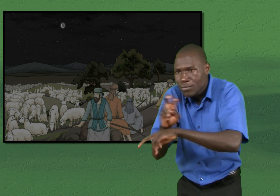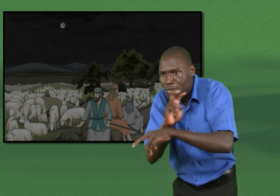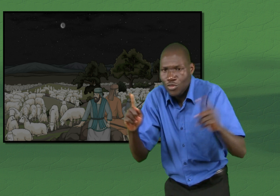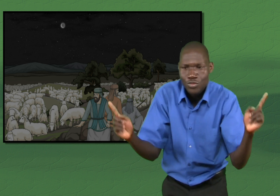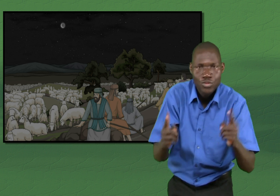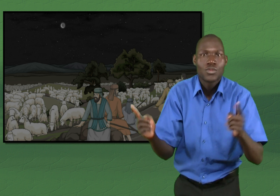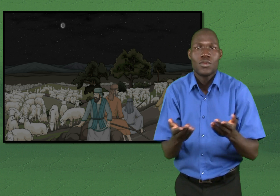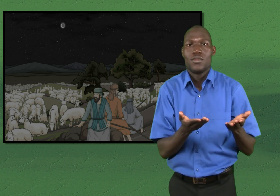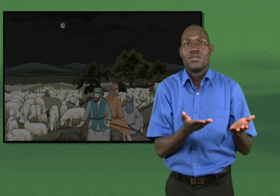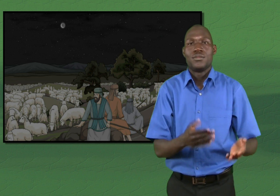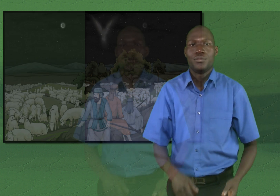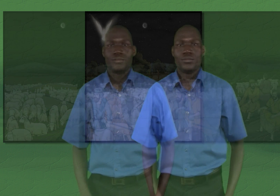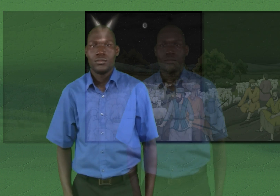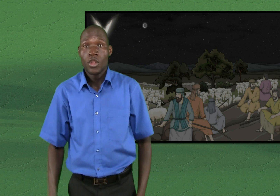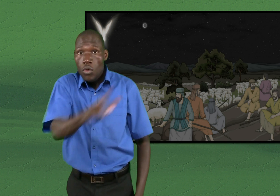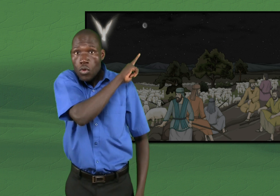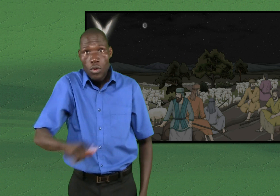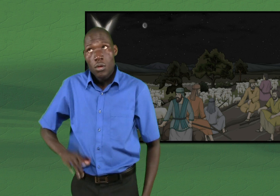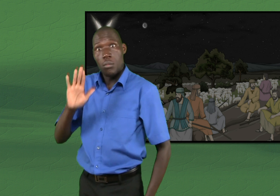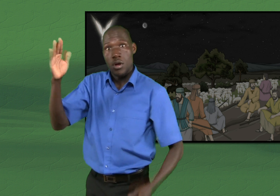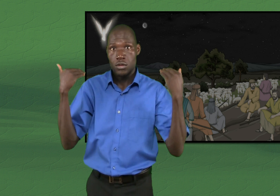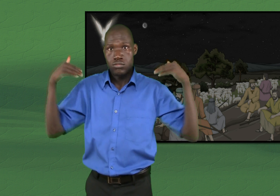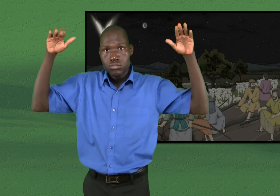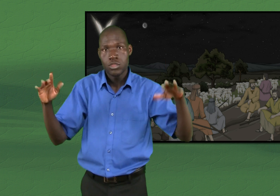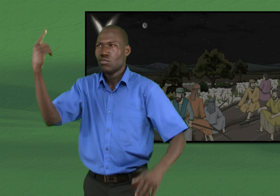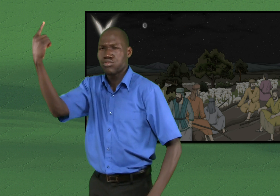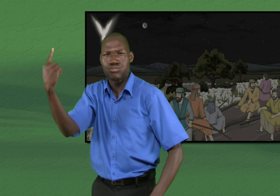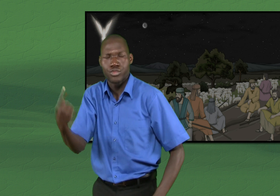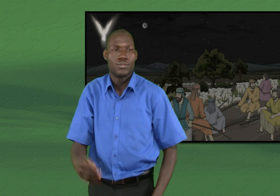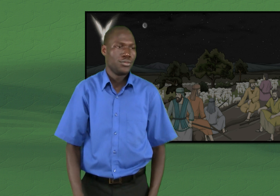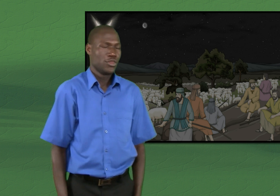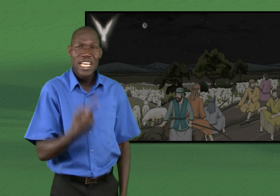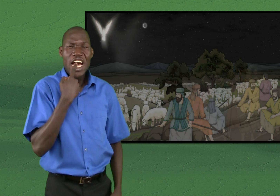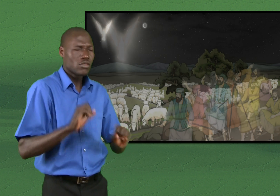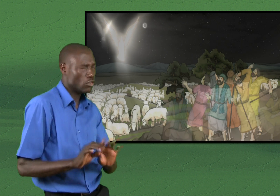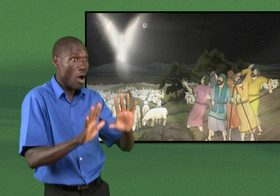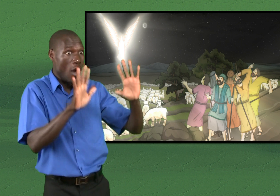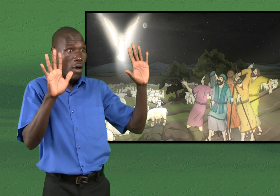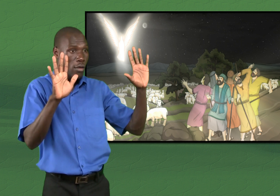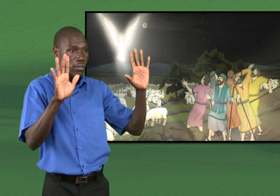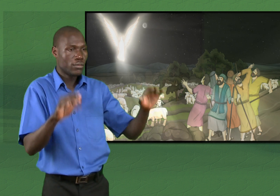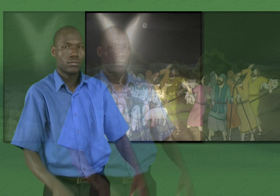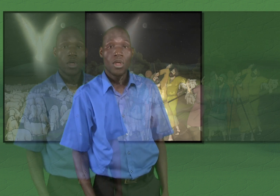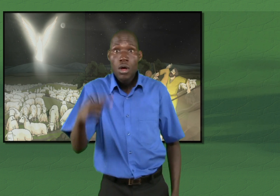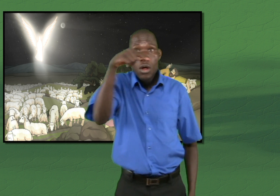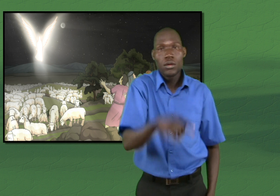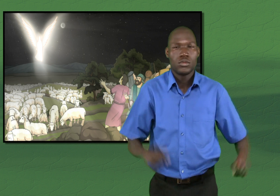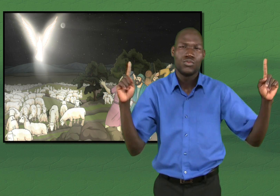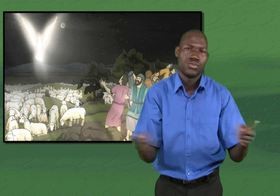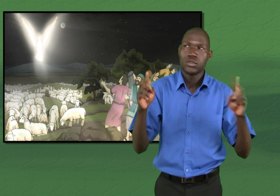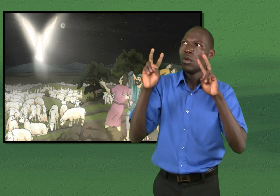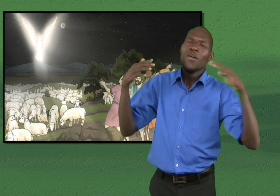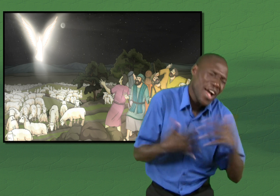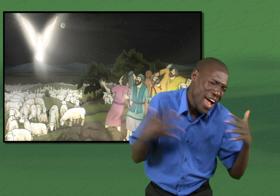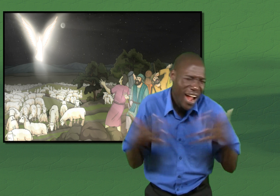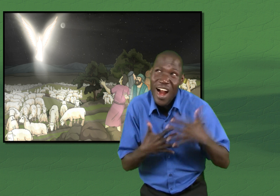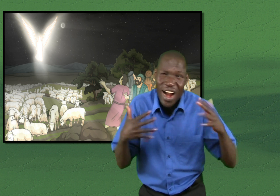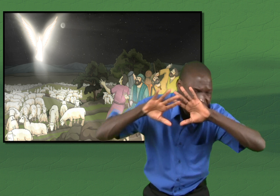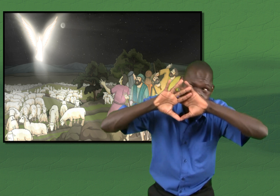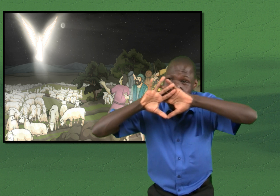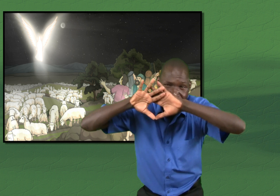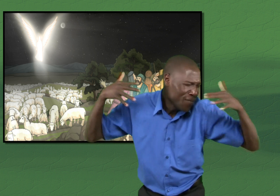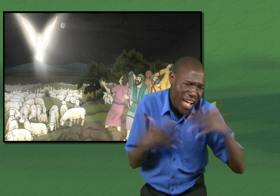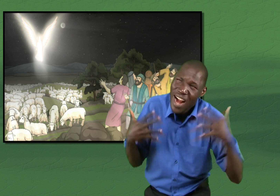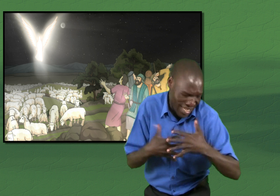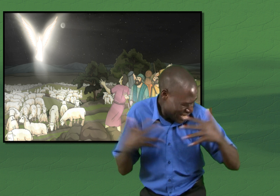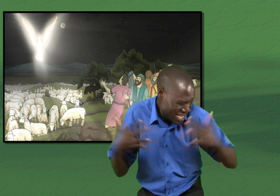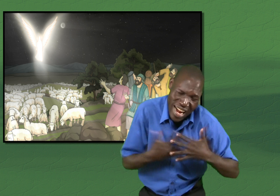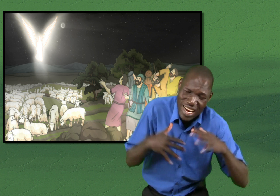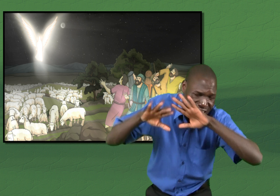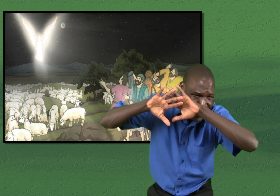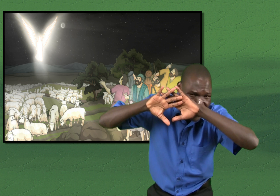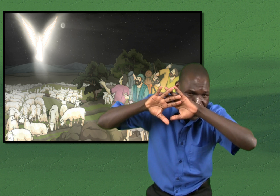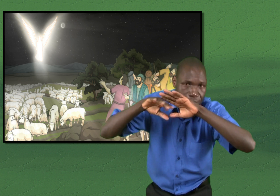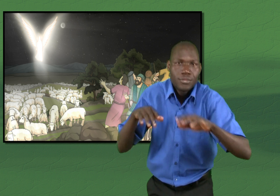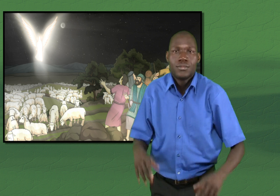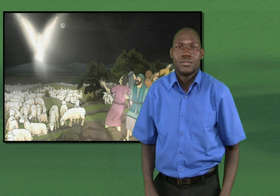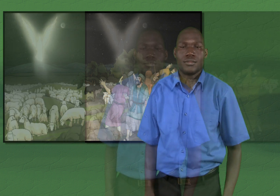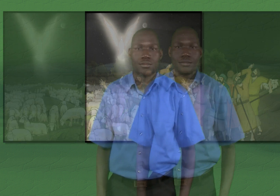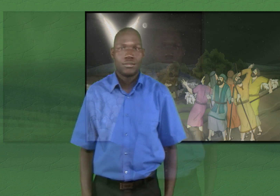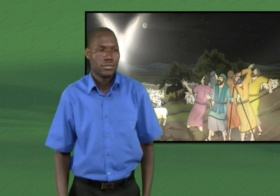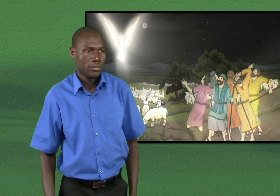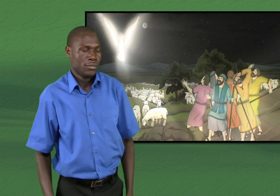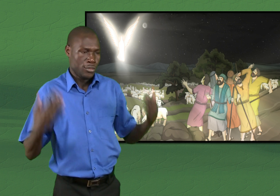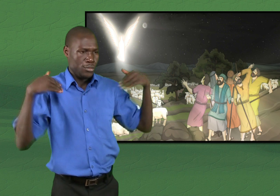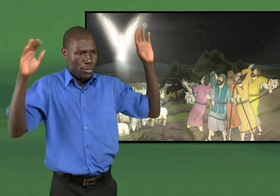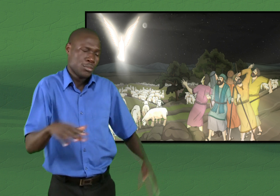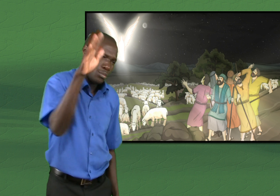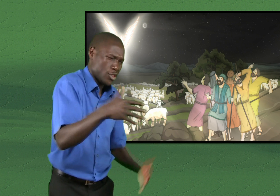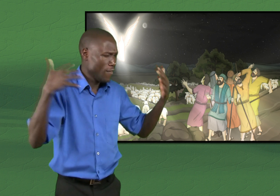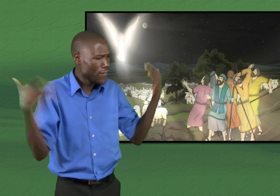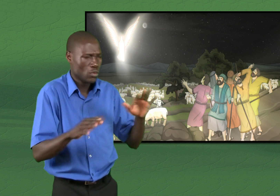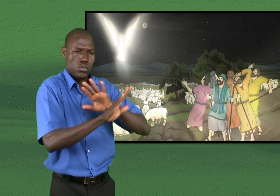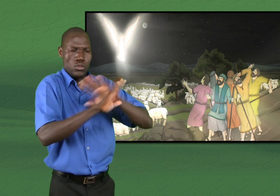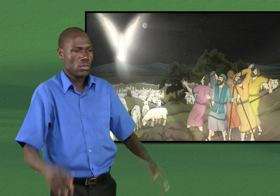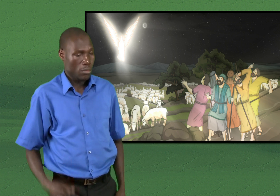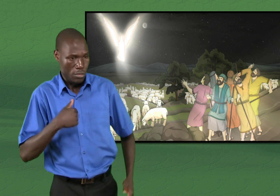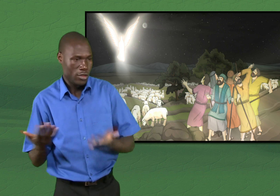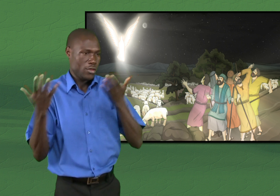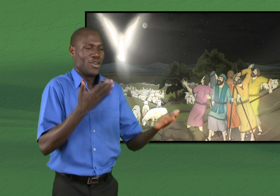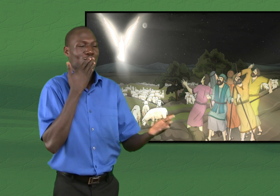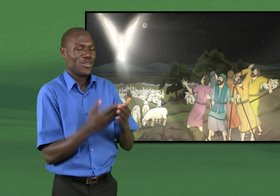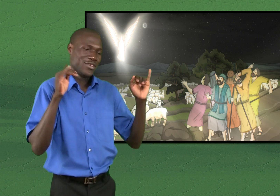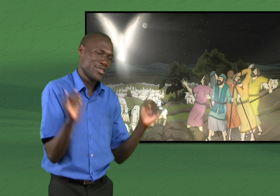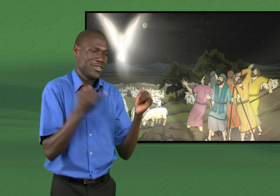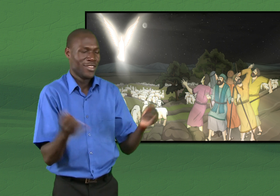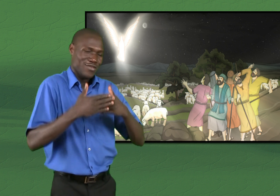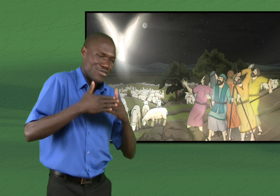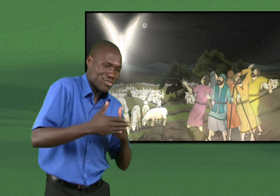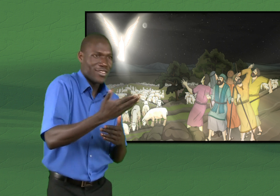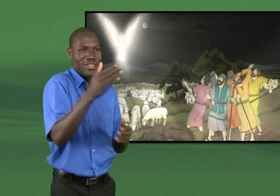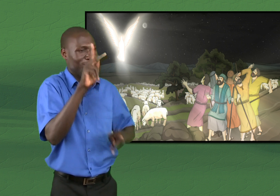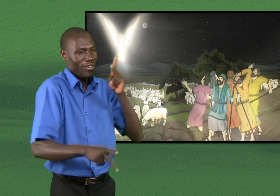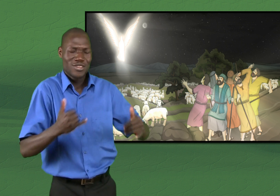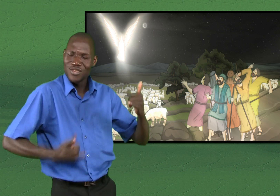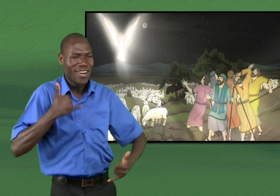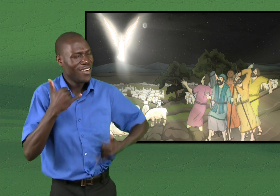Just then an angel of the Lord stood before them, and the glory of the Lord shone around them, and they were terrified.